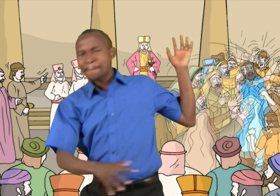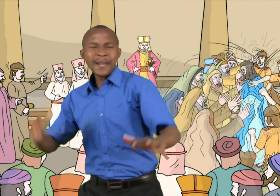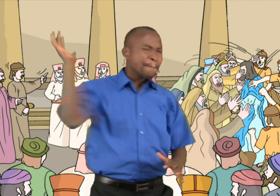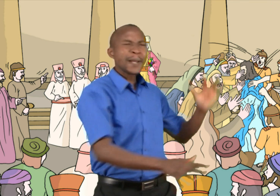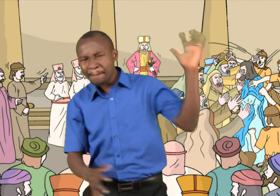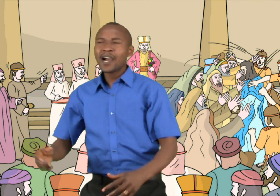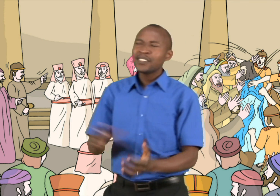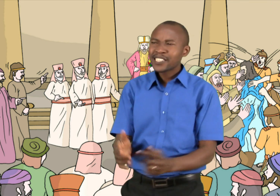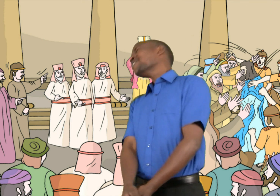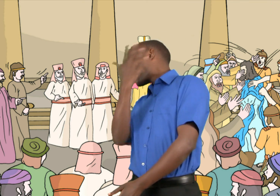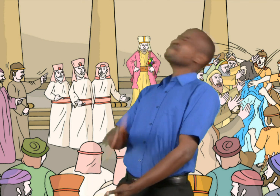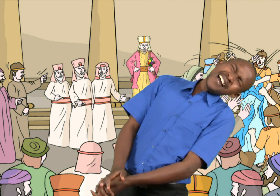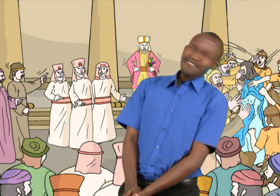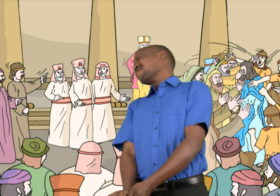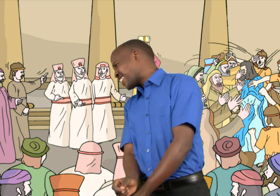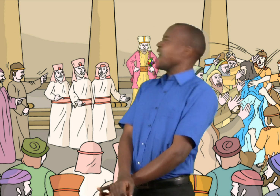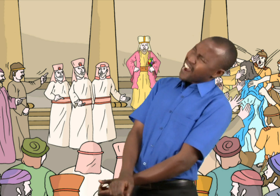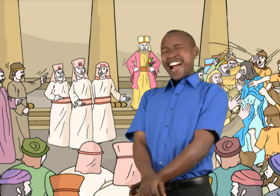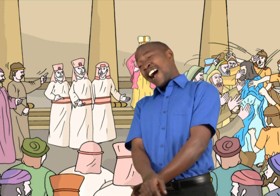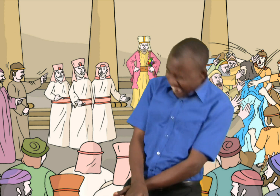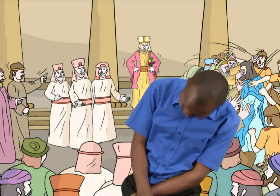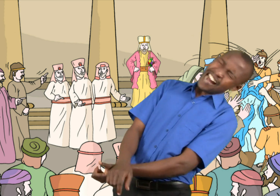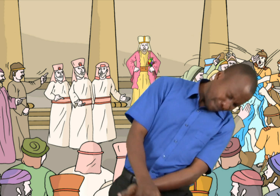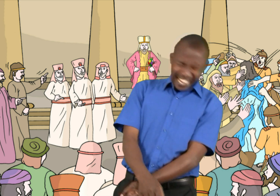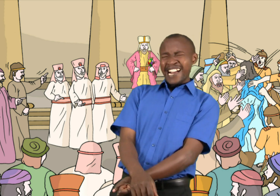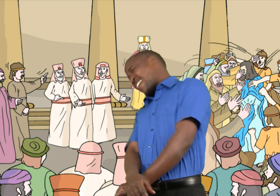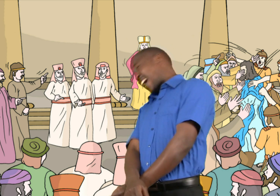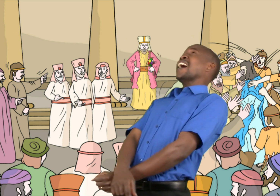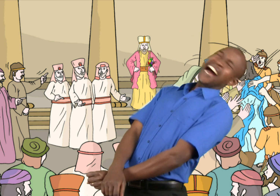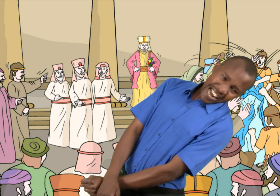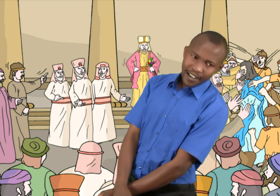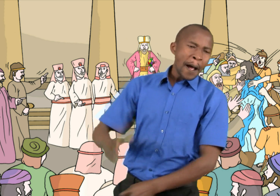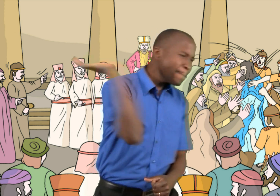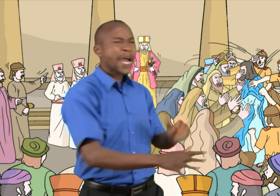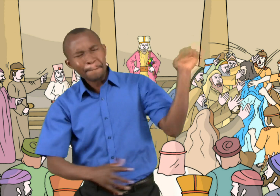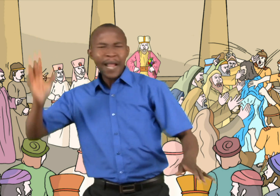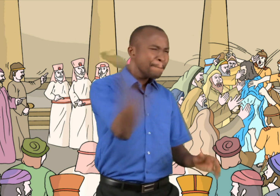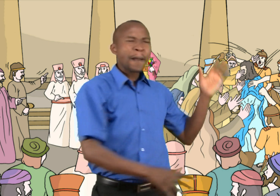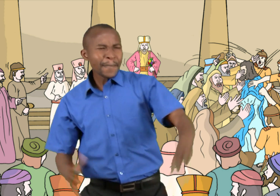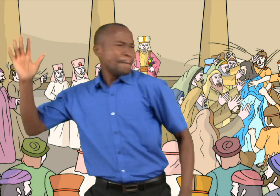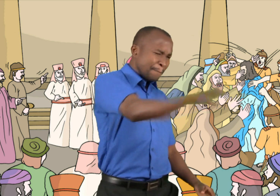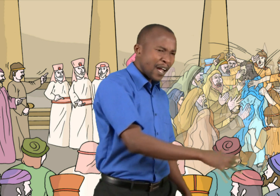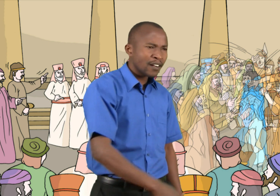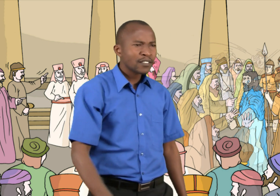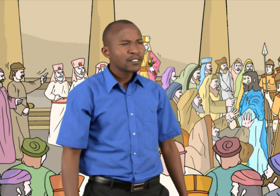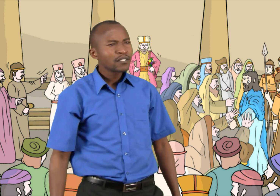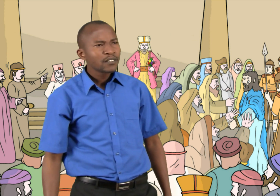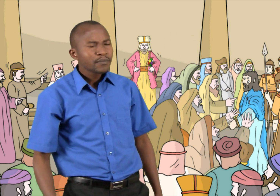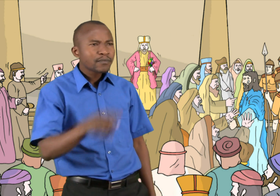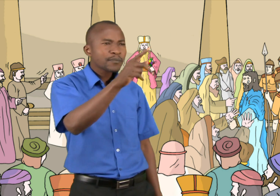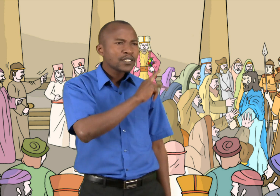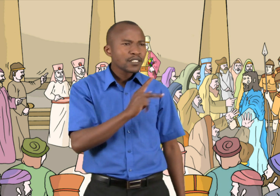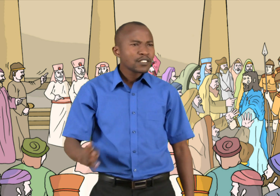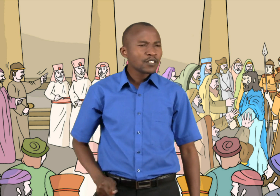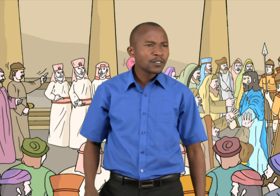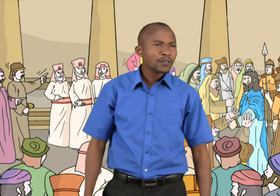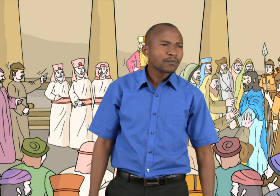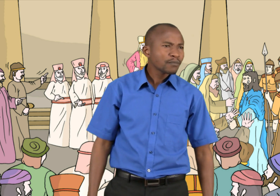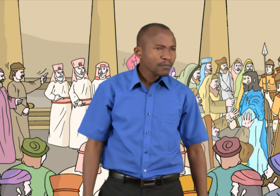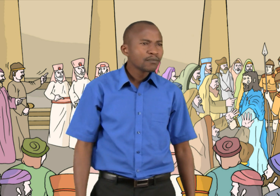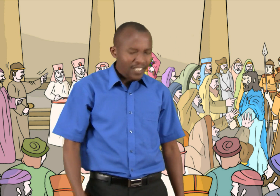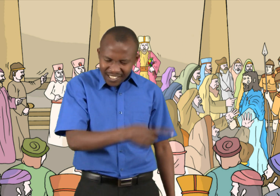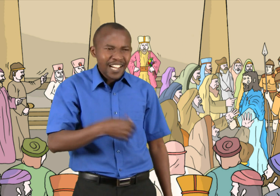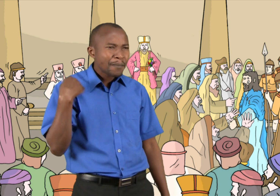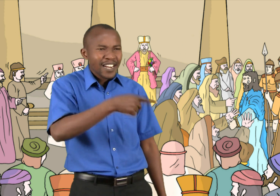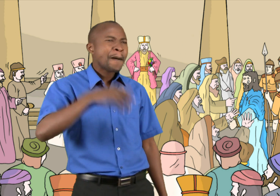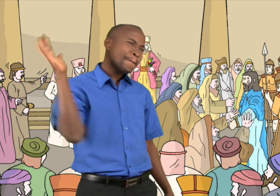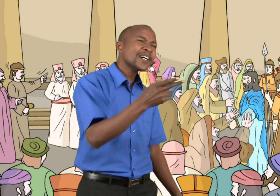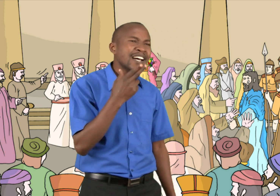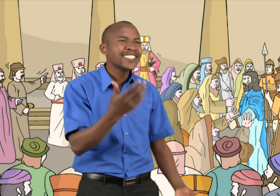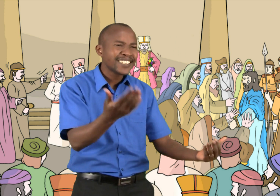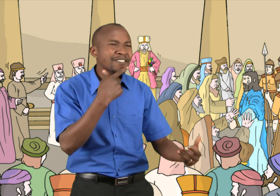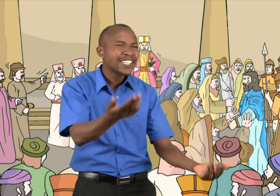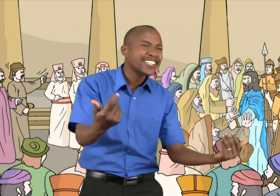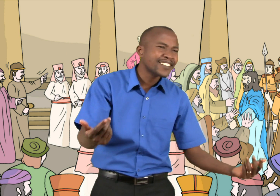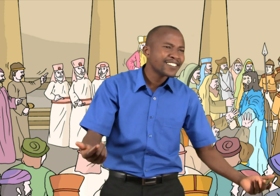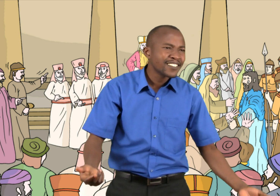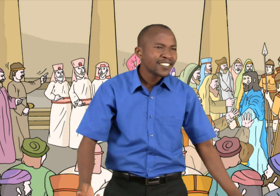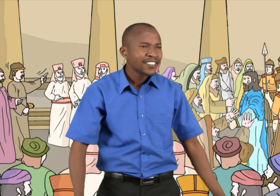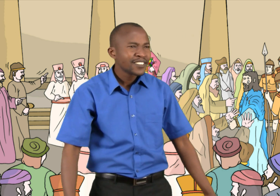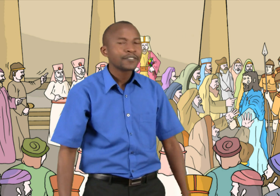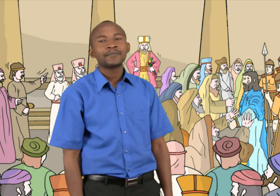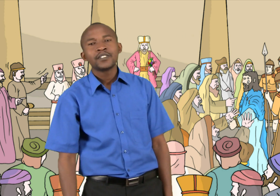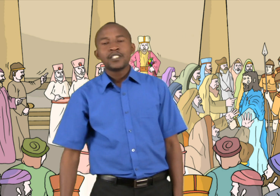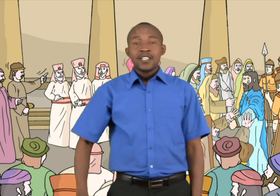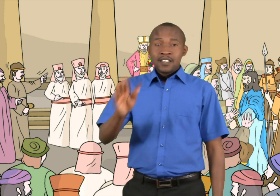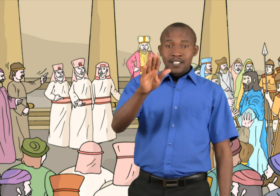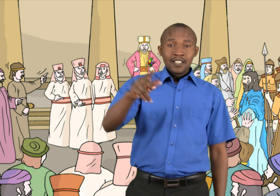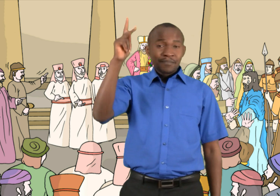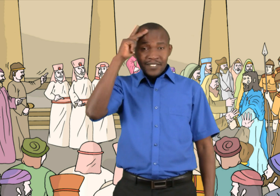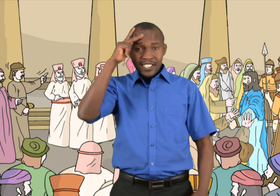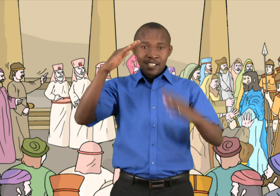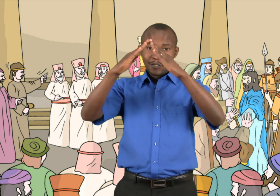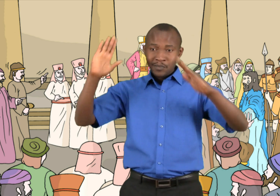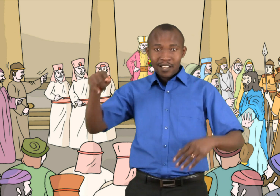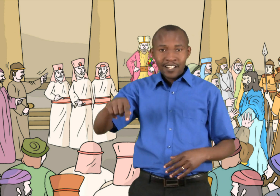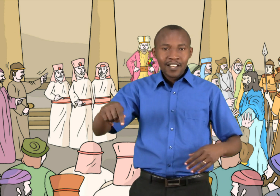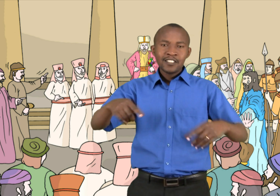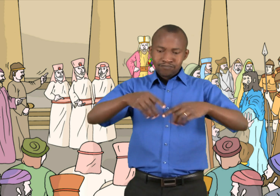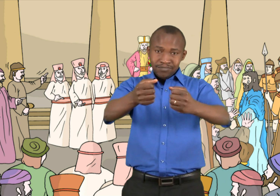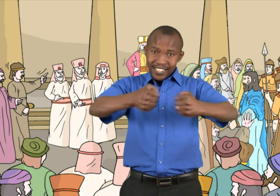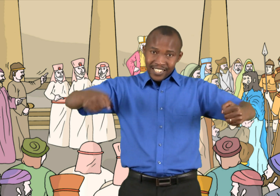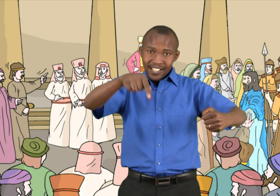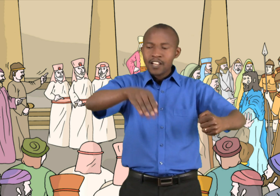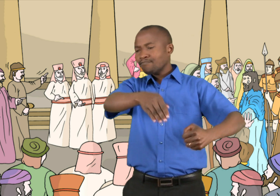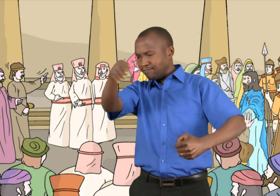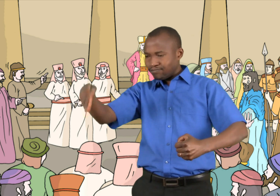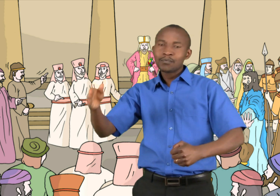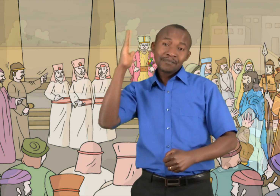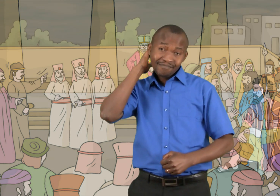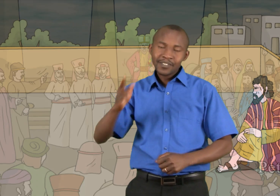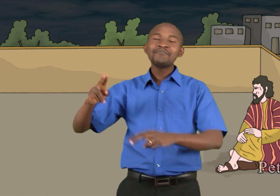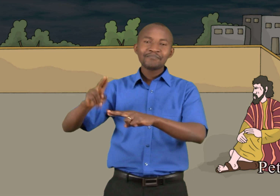Others slapped Him and said, “Prophesy to us, Christ!